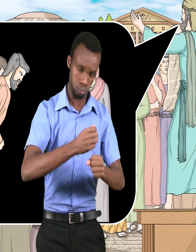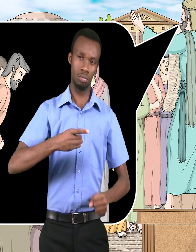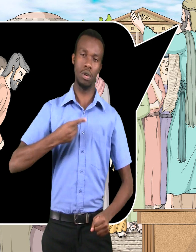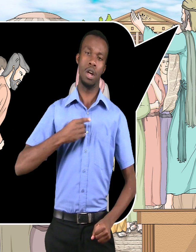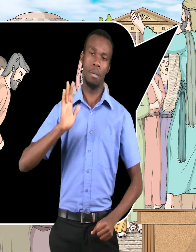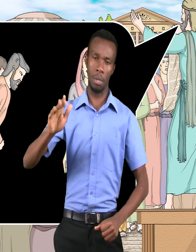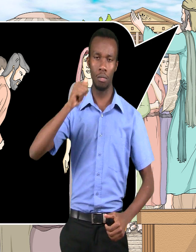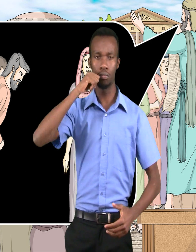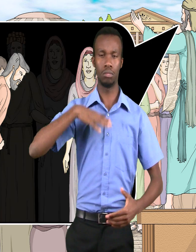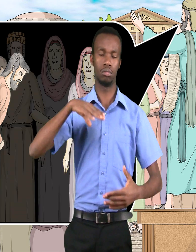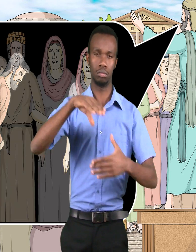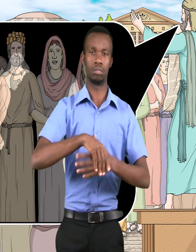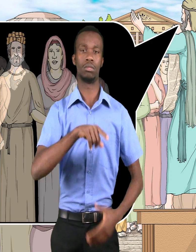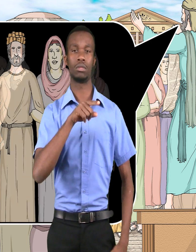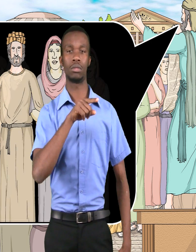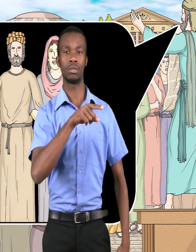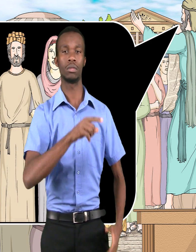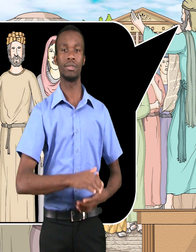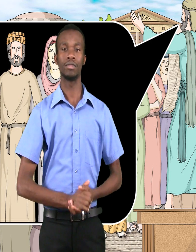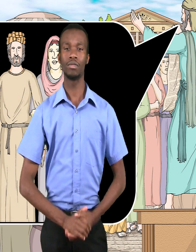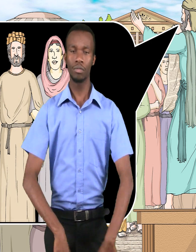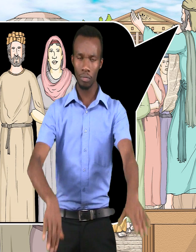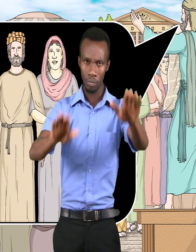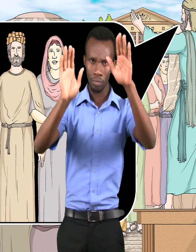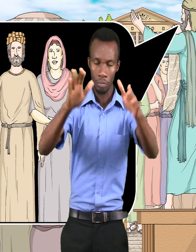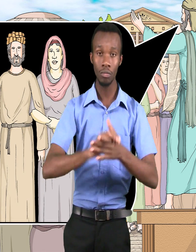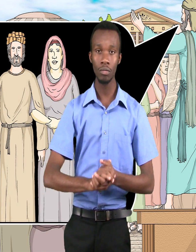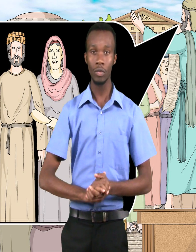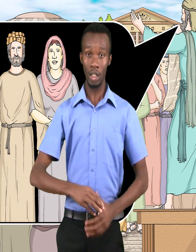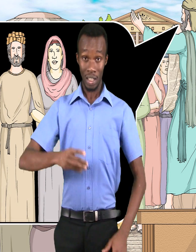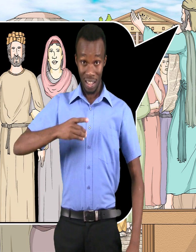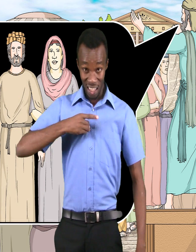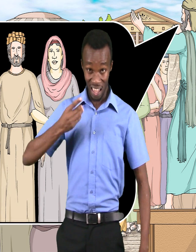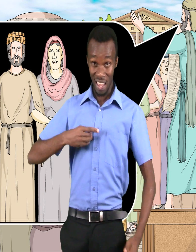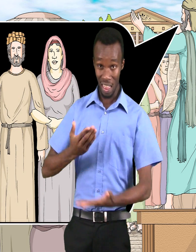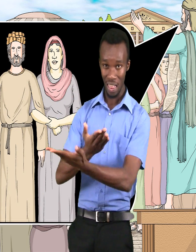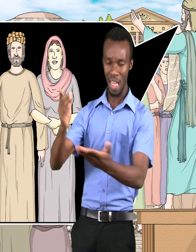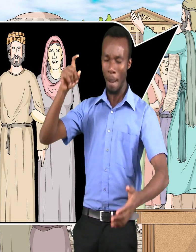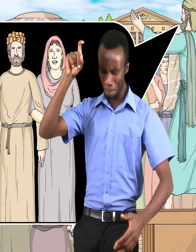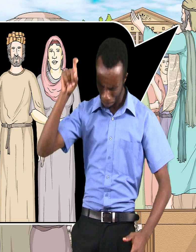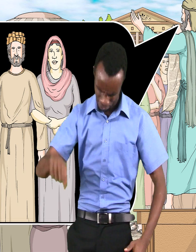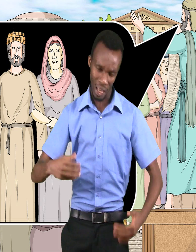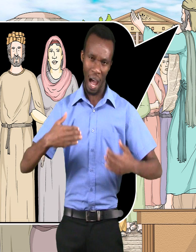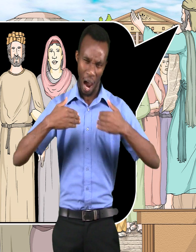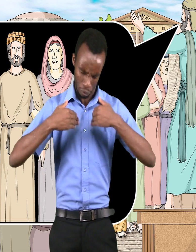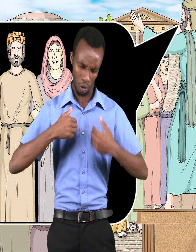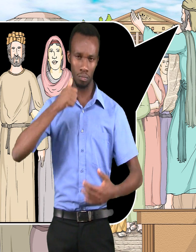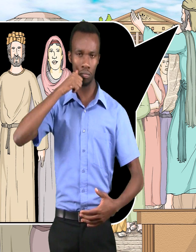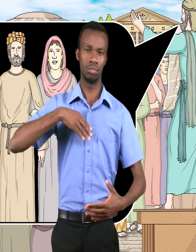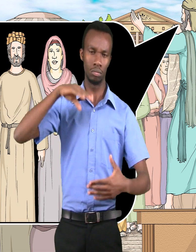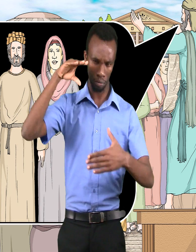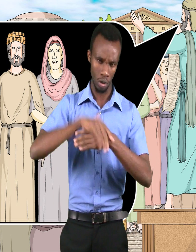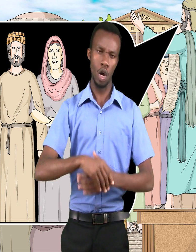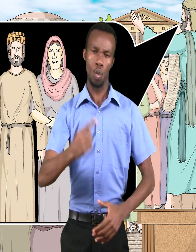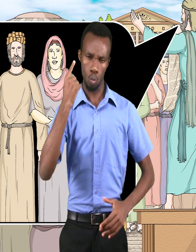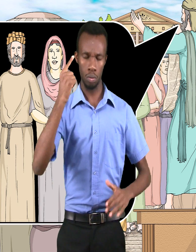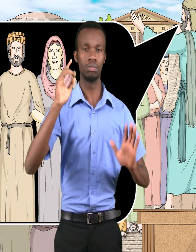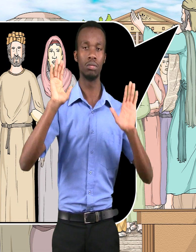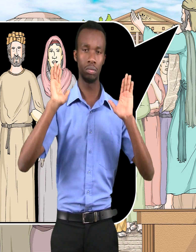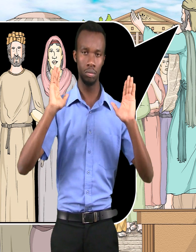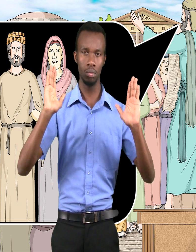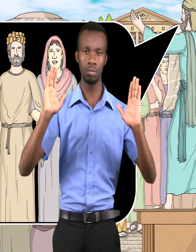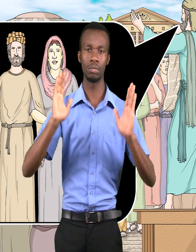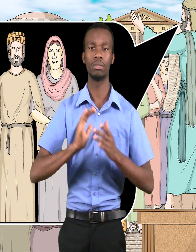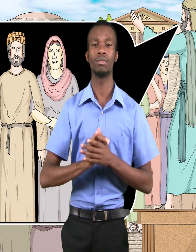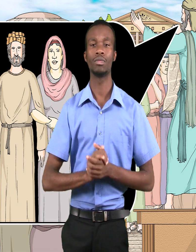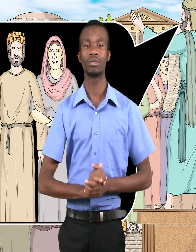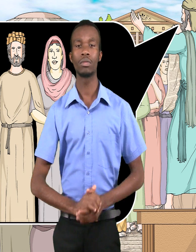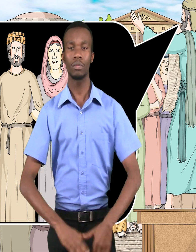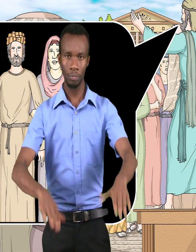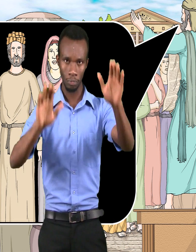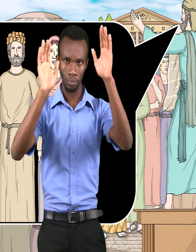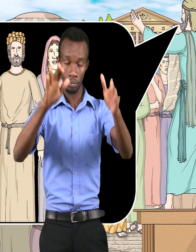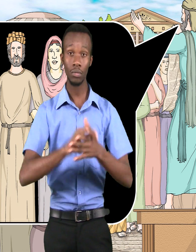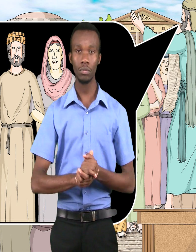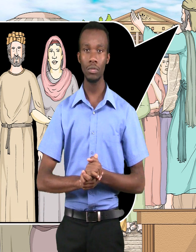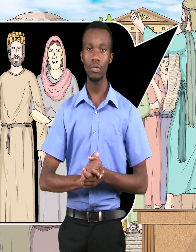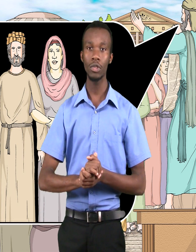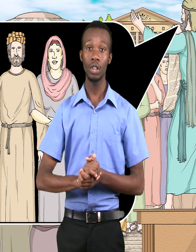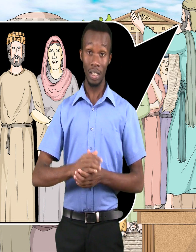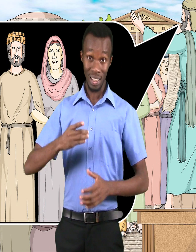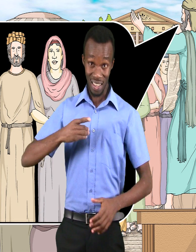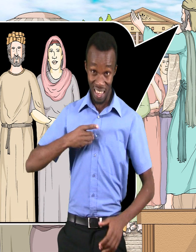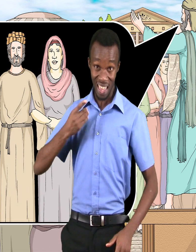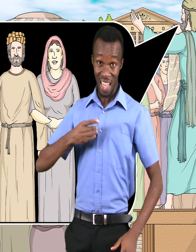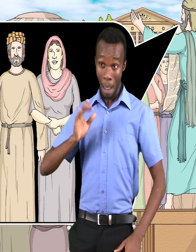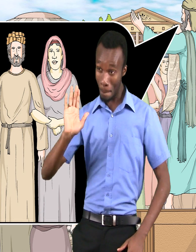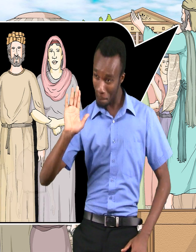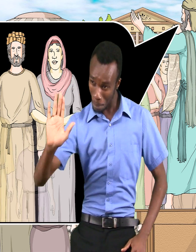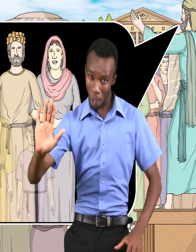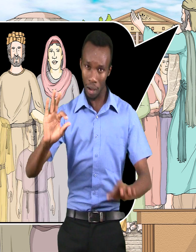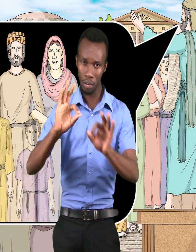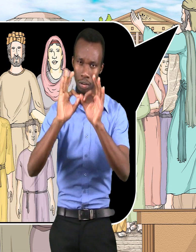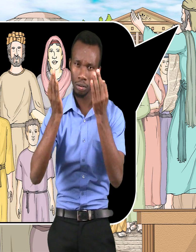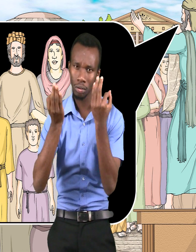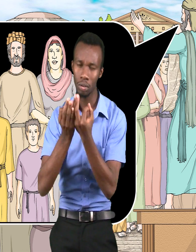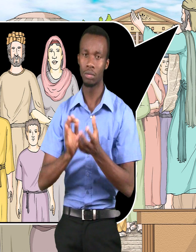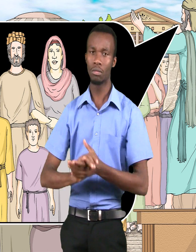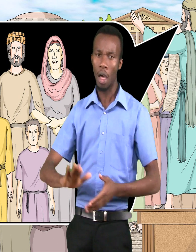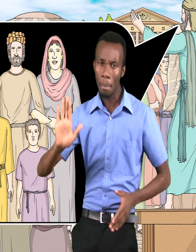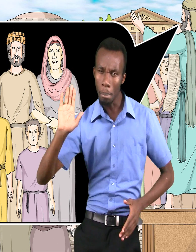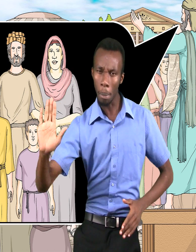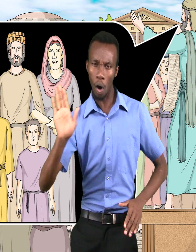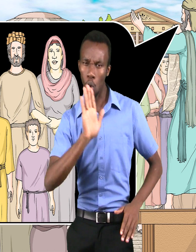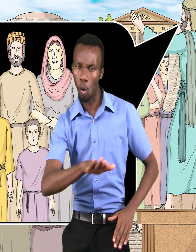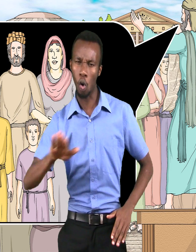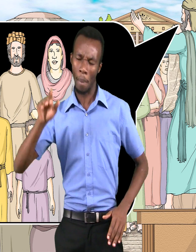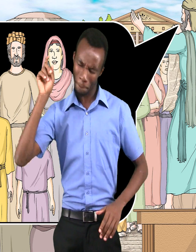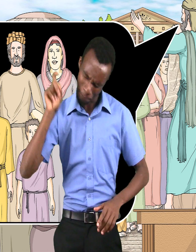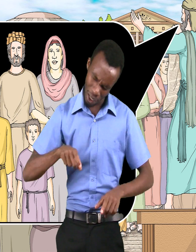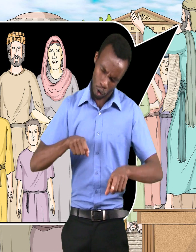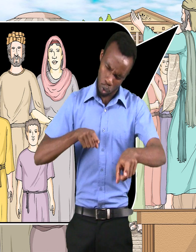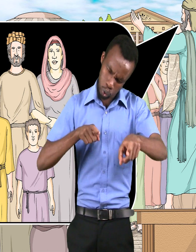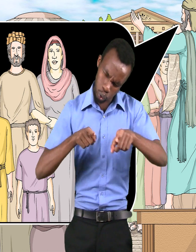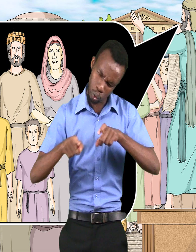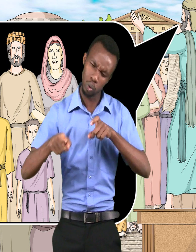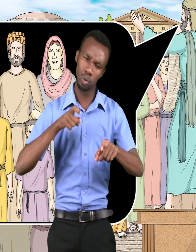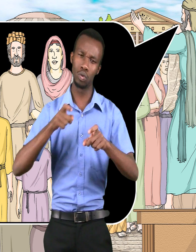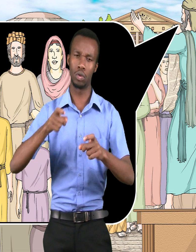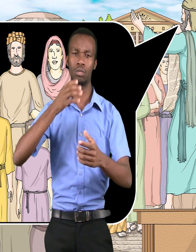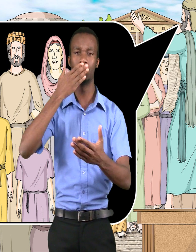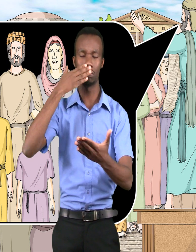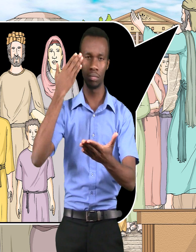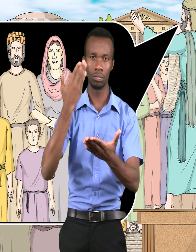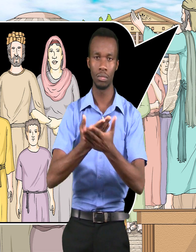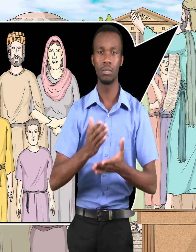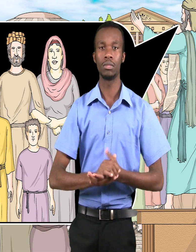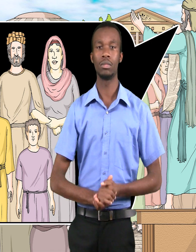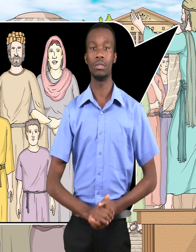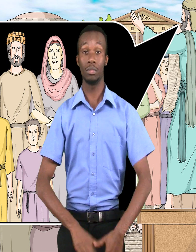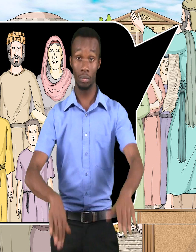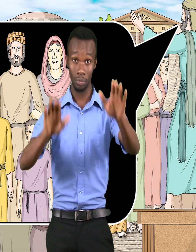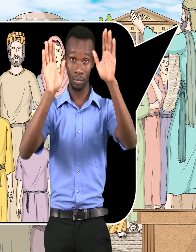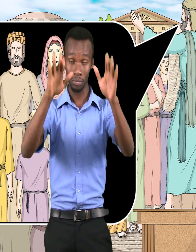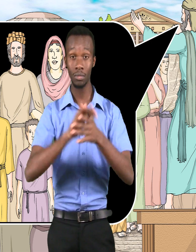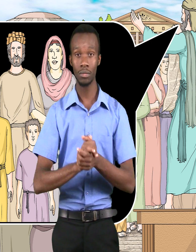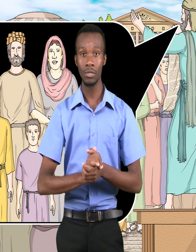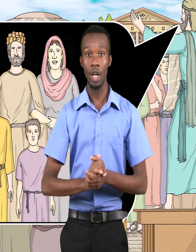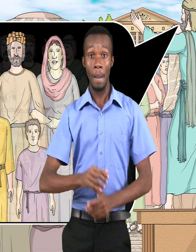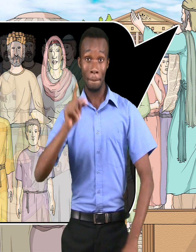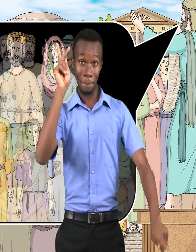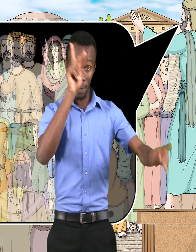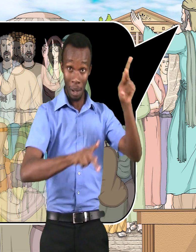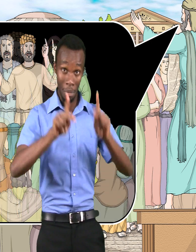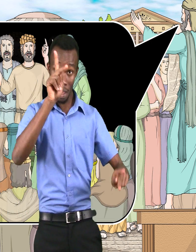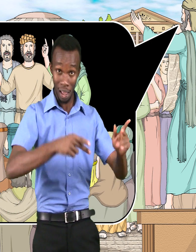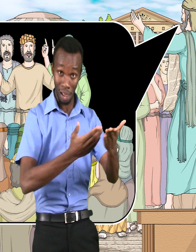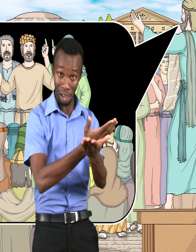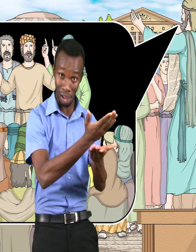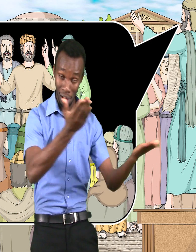A deacon must be the husband of but one wife, a good manager of his children and of his own household.